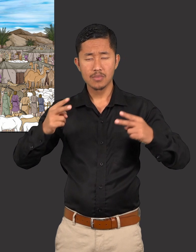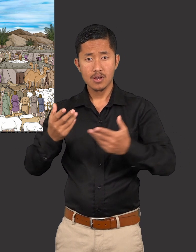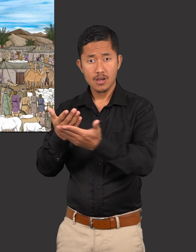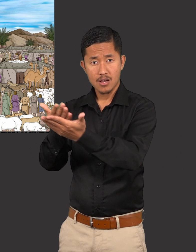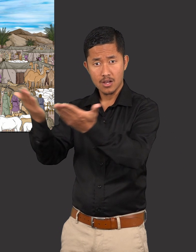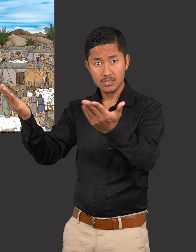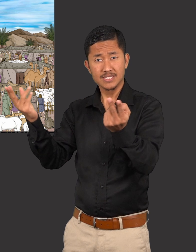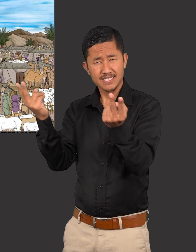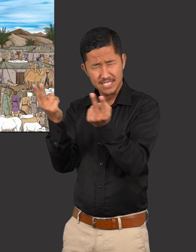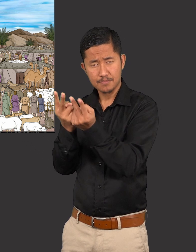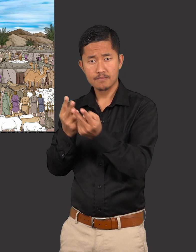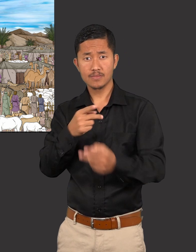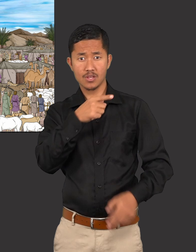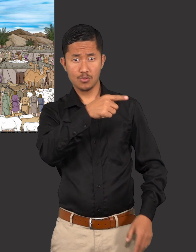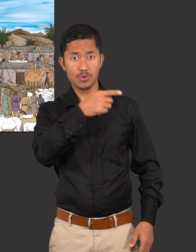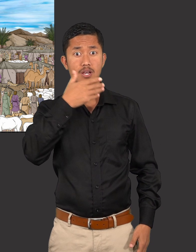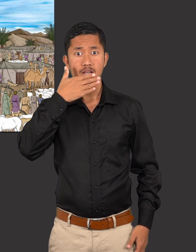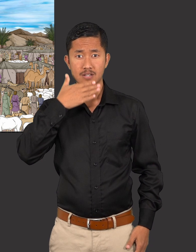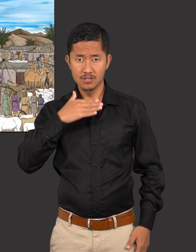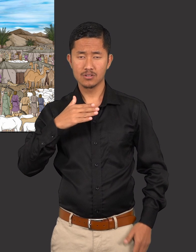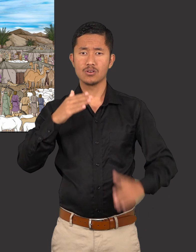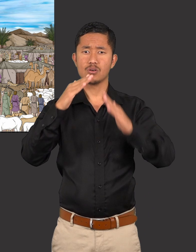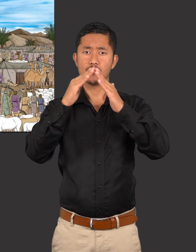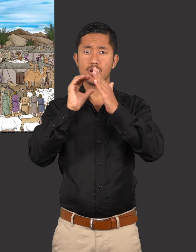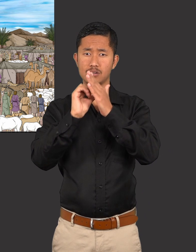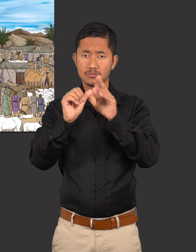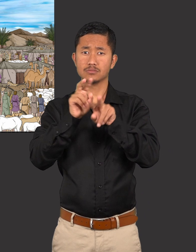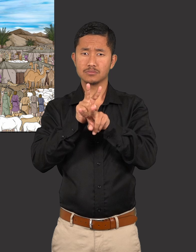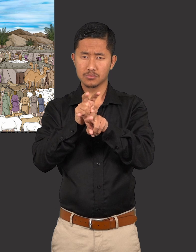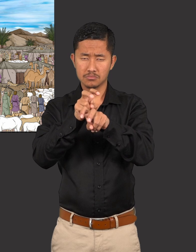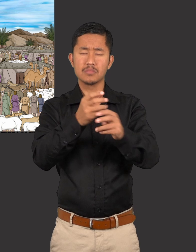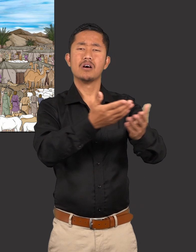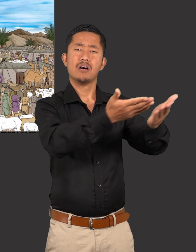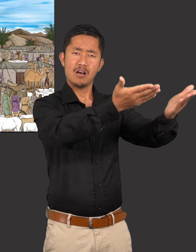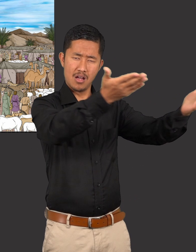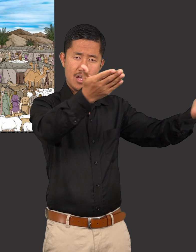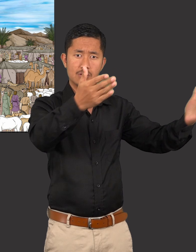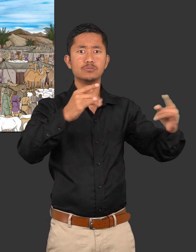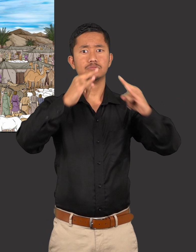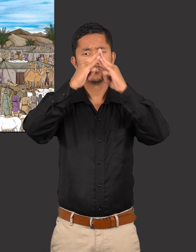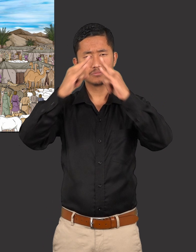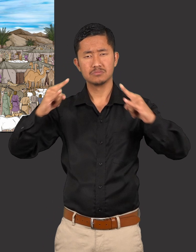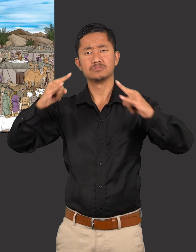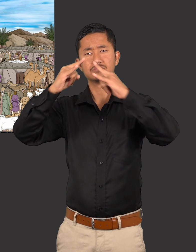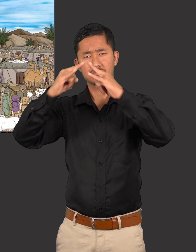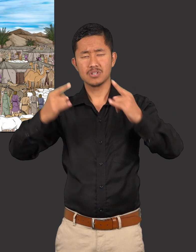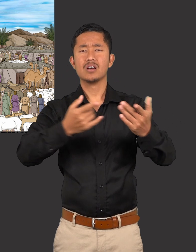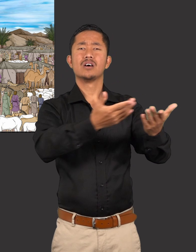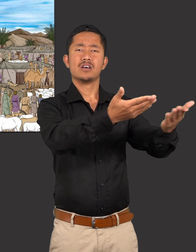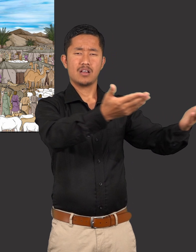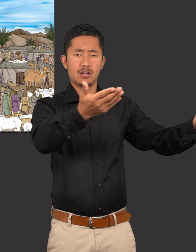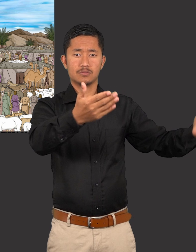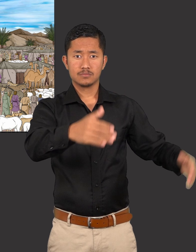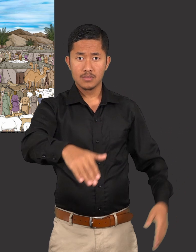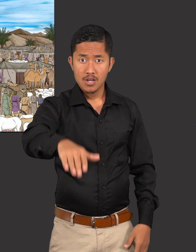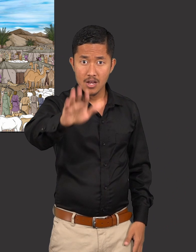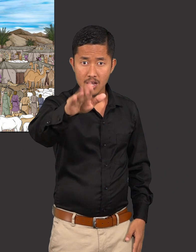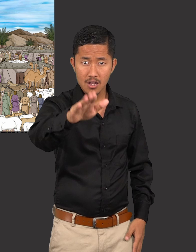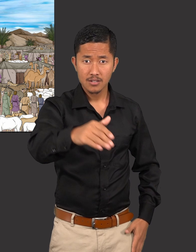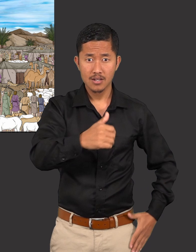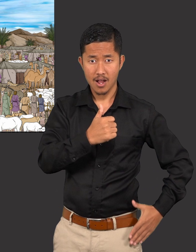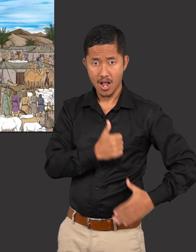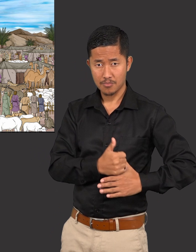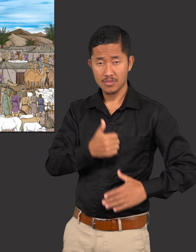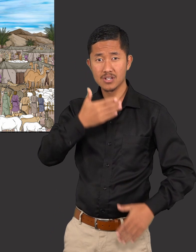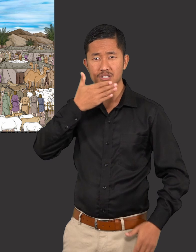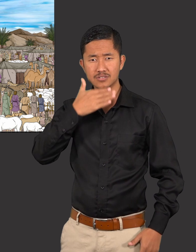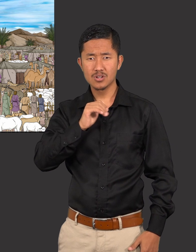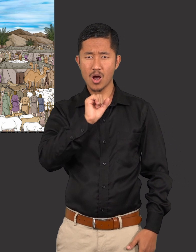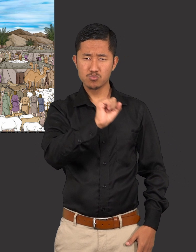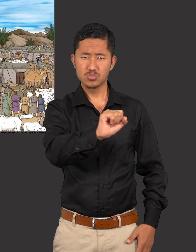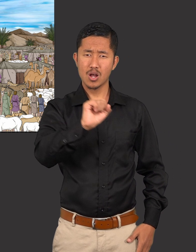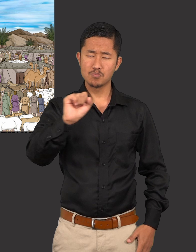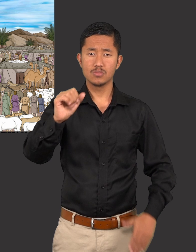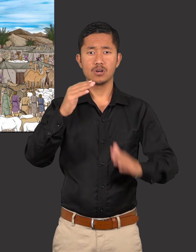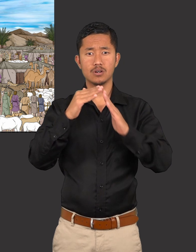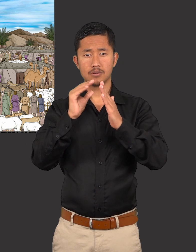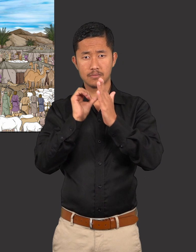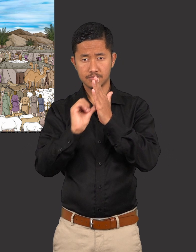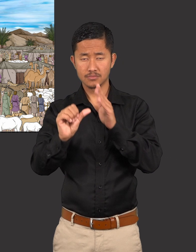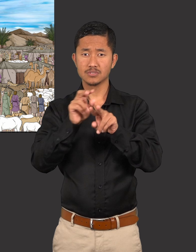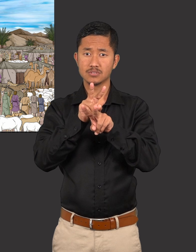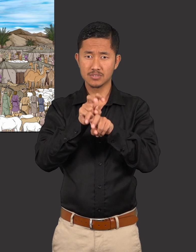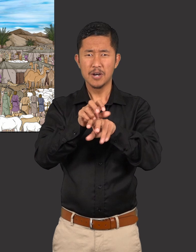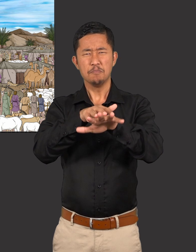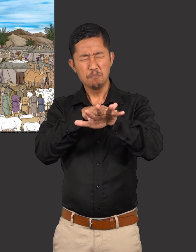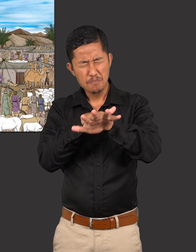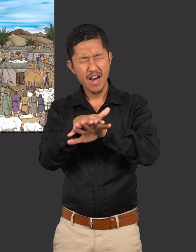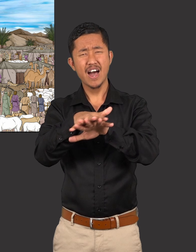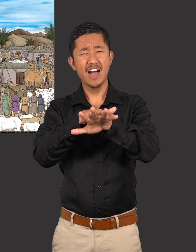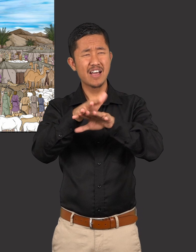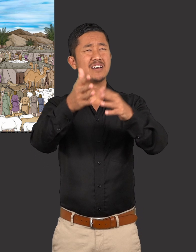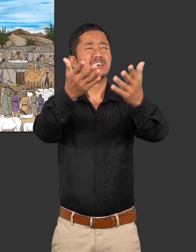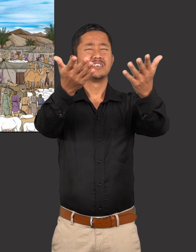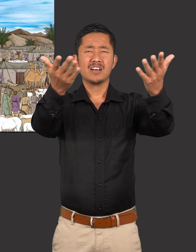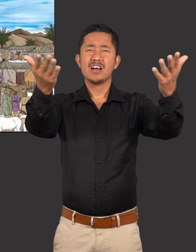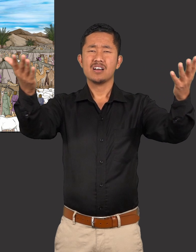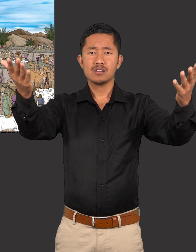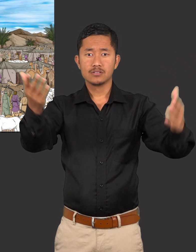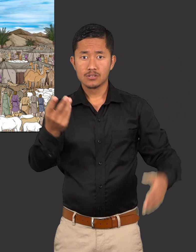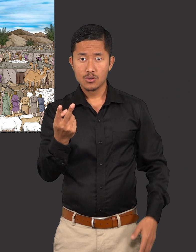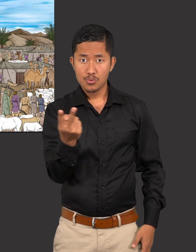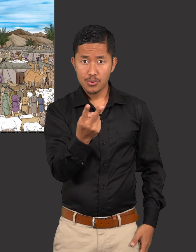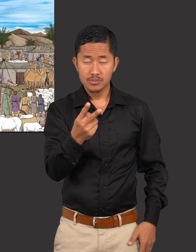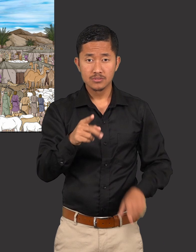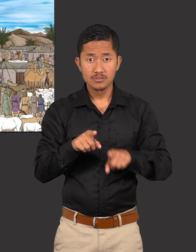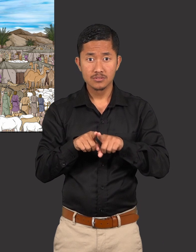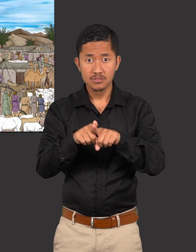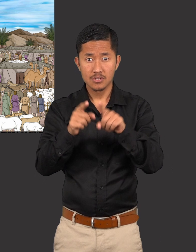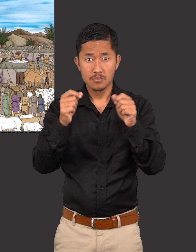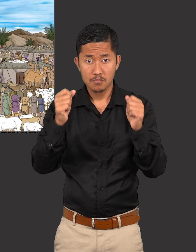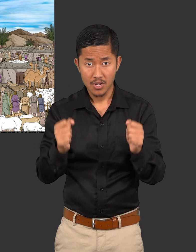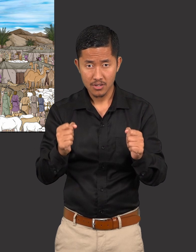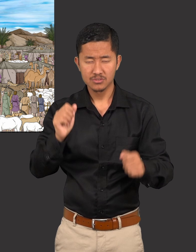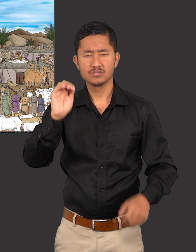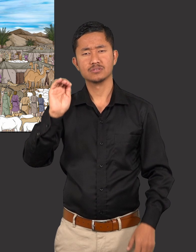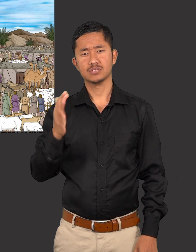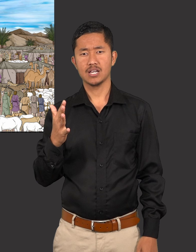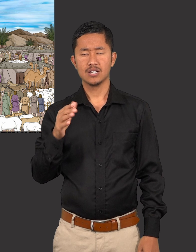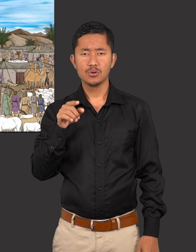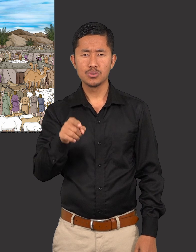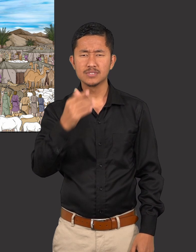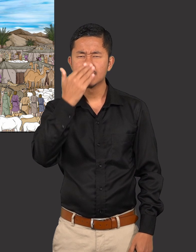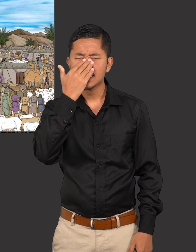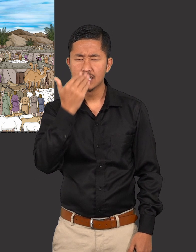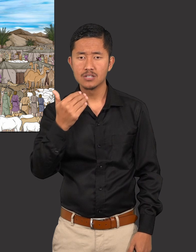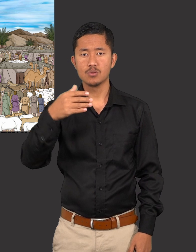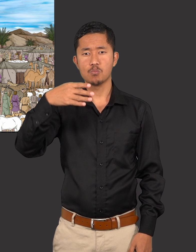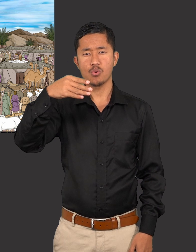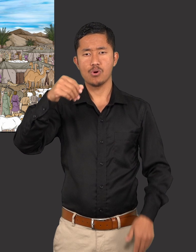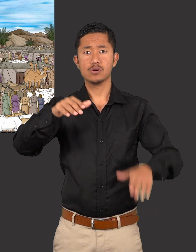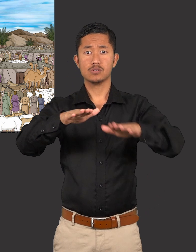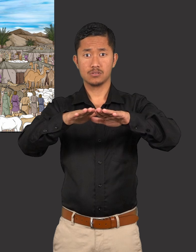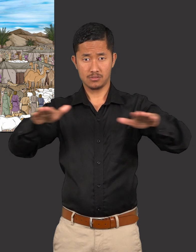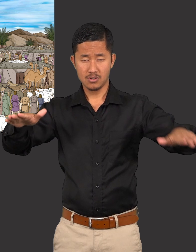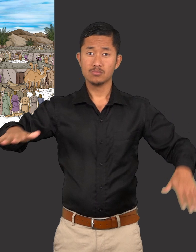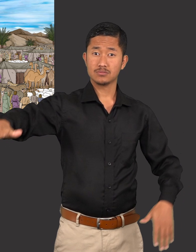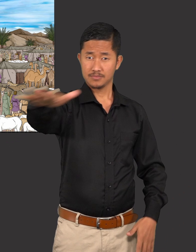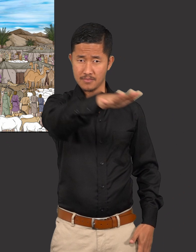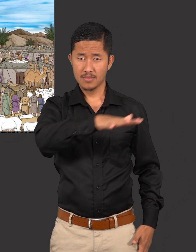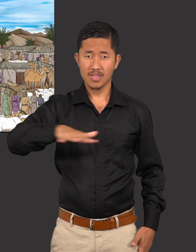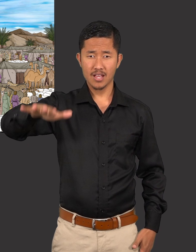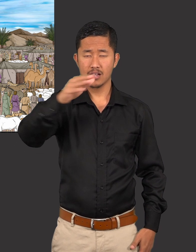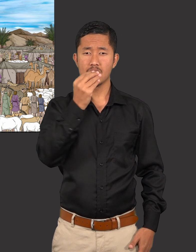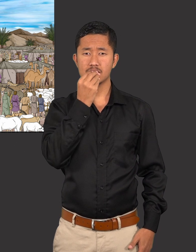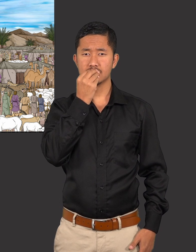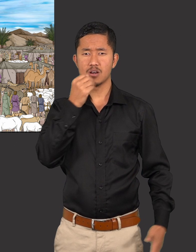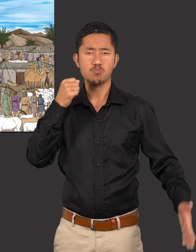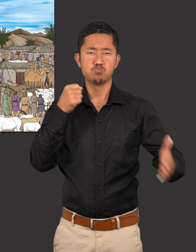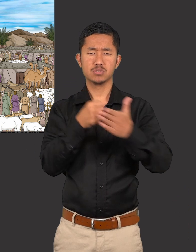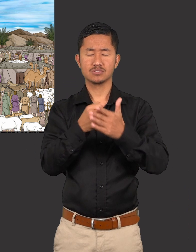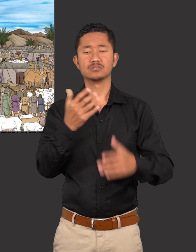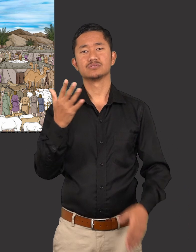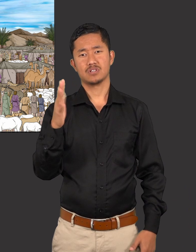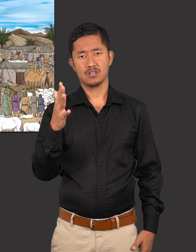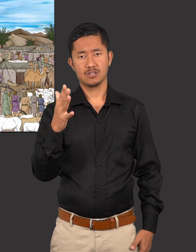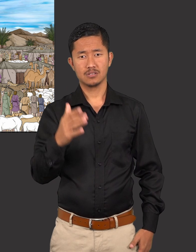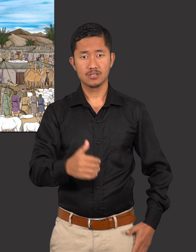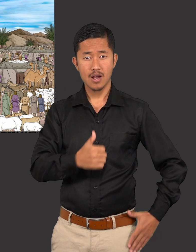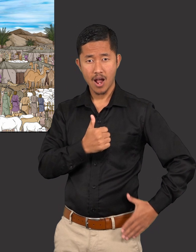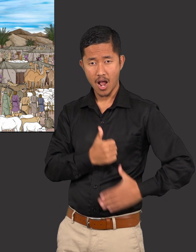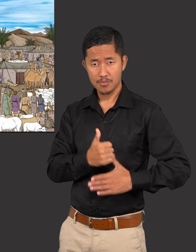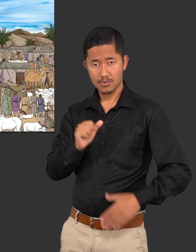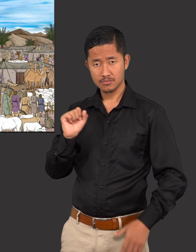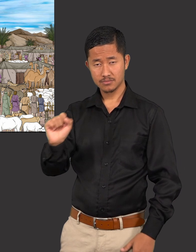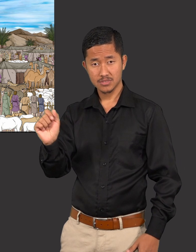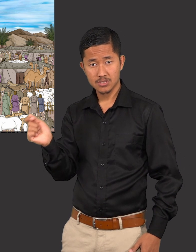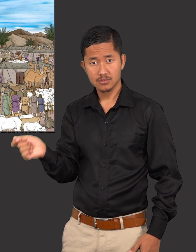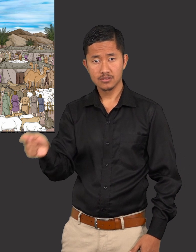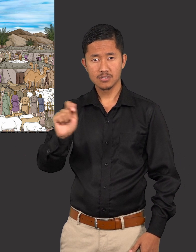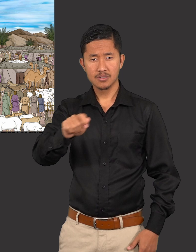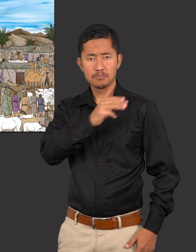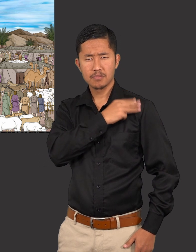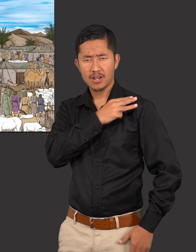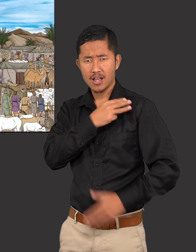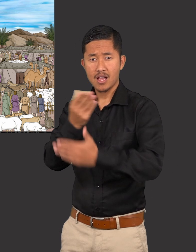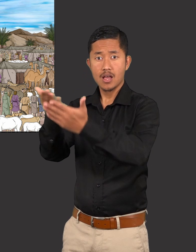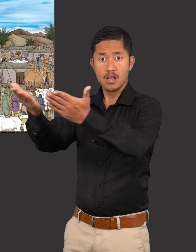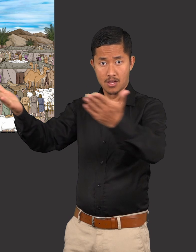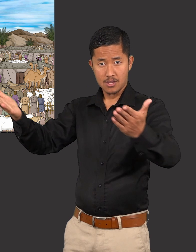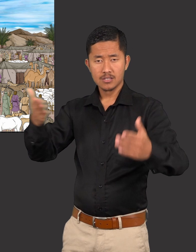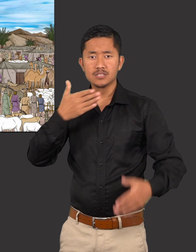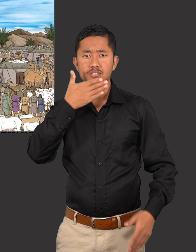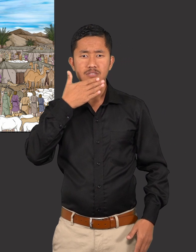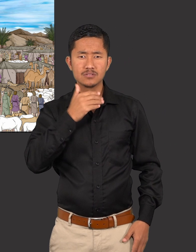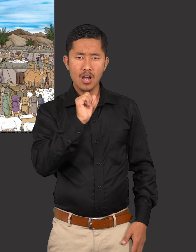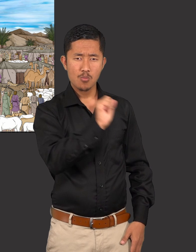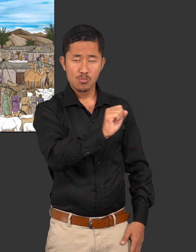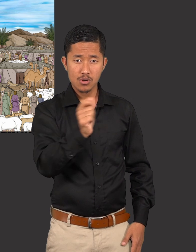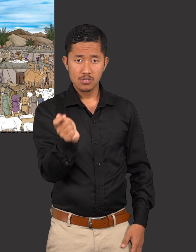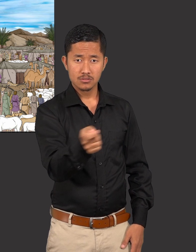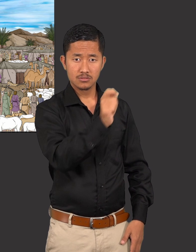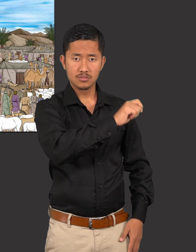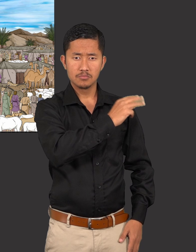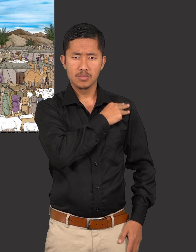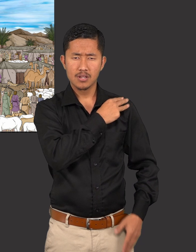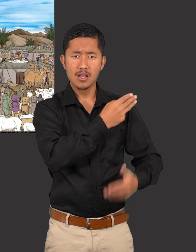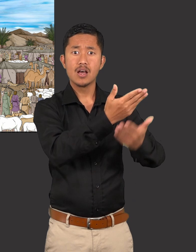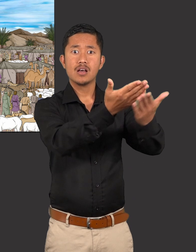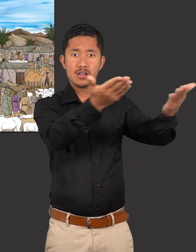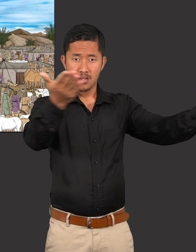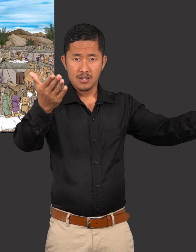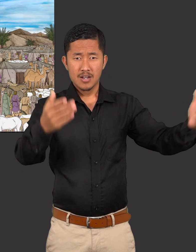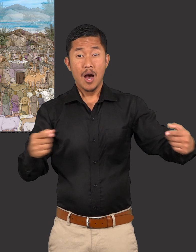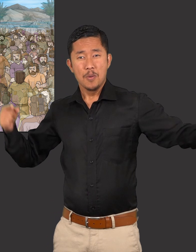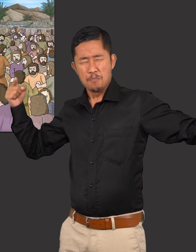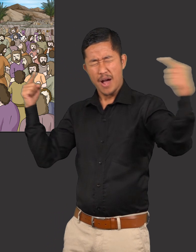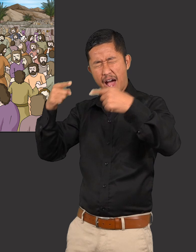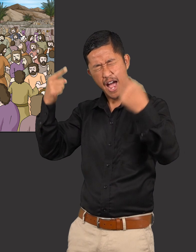But the land was unable to support both of them while they stayed together, for they had so many possessions that they were unable to coexist.